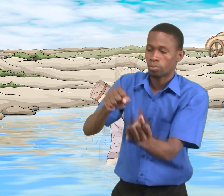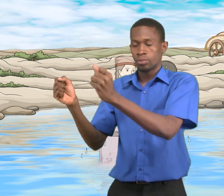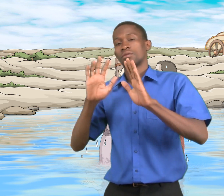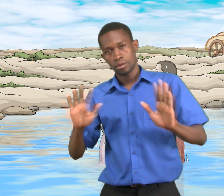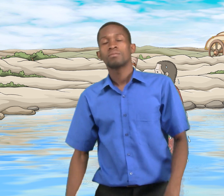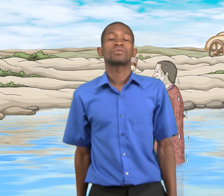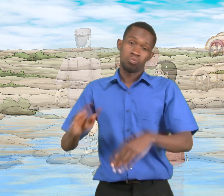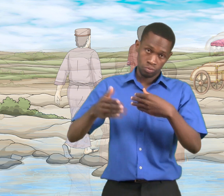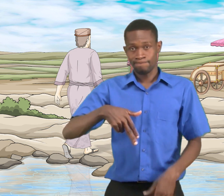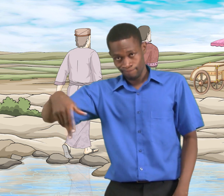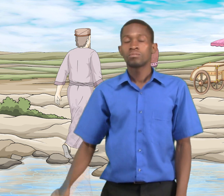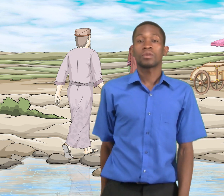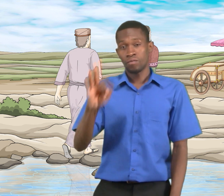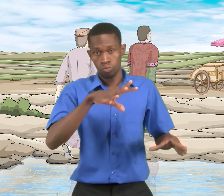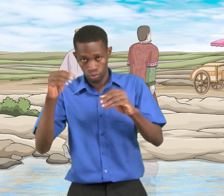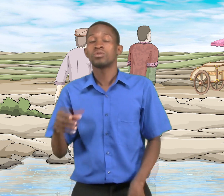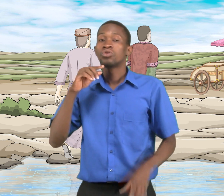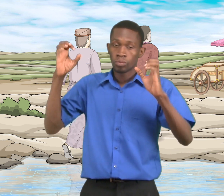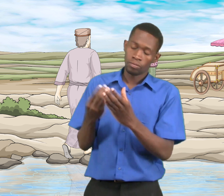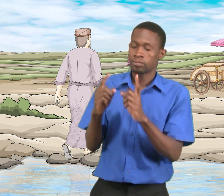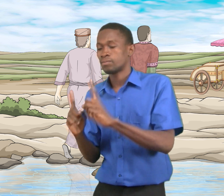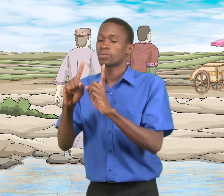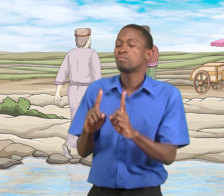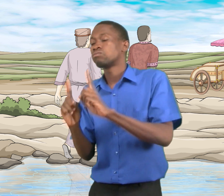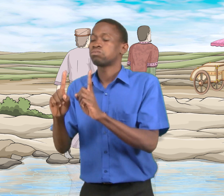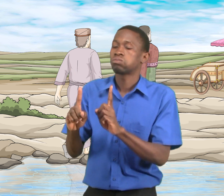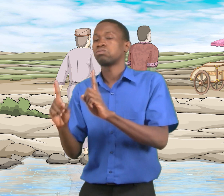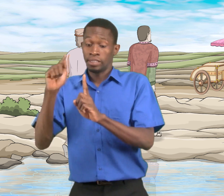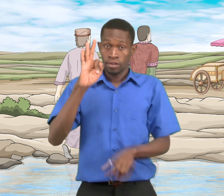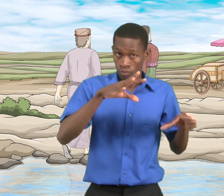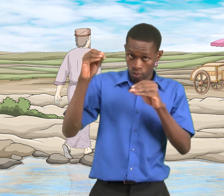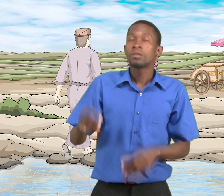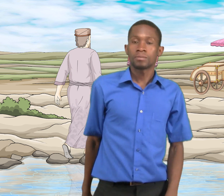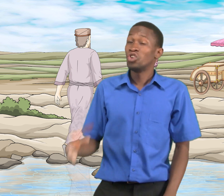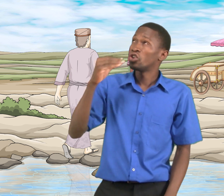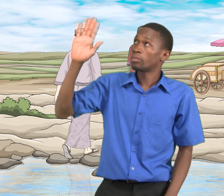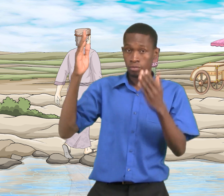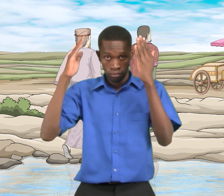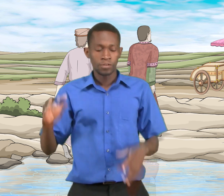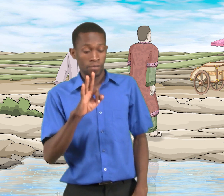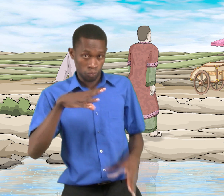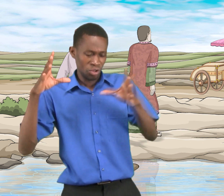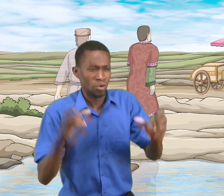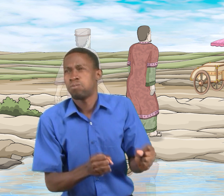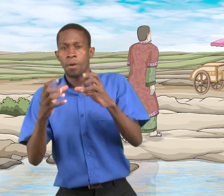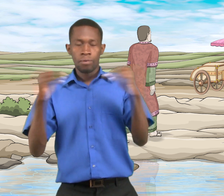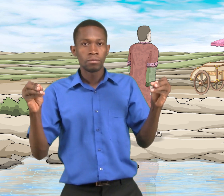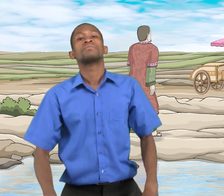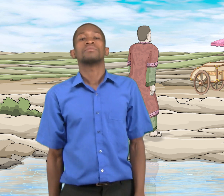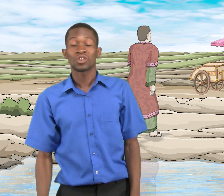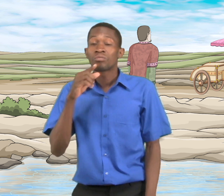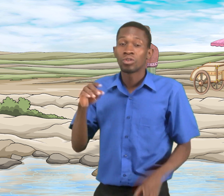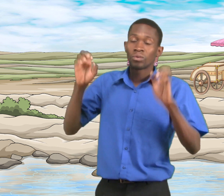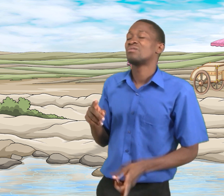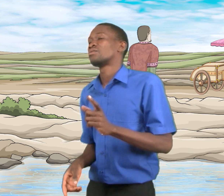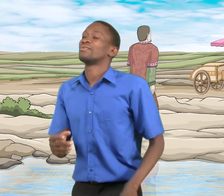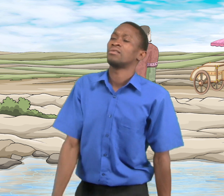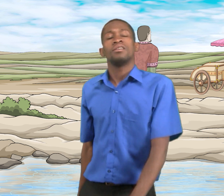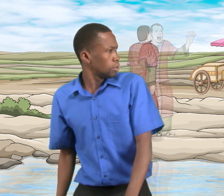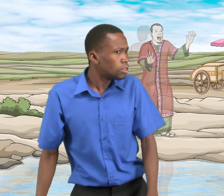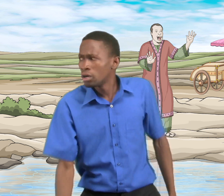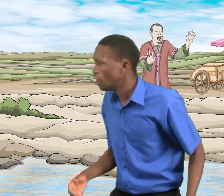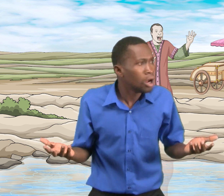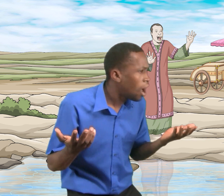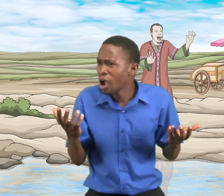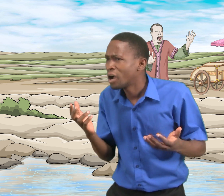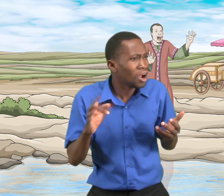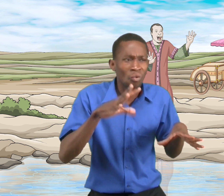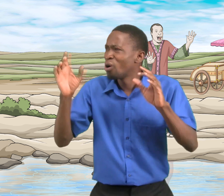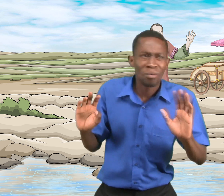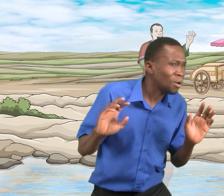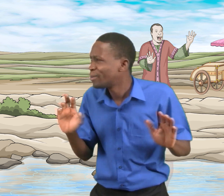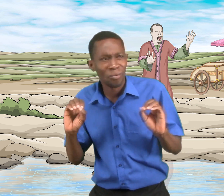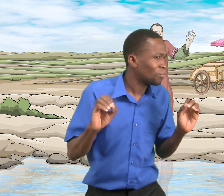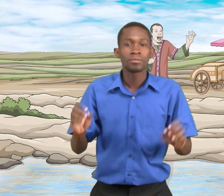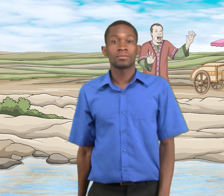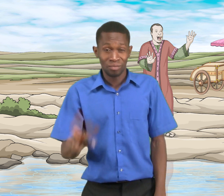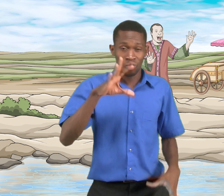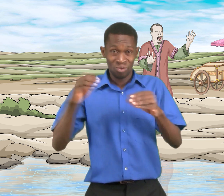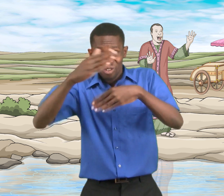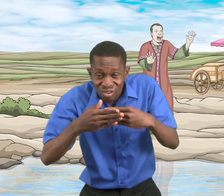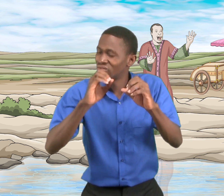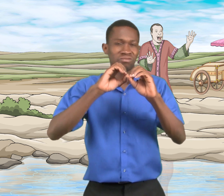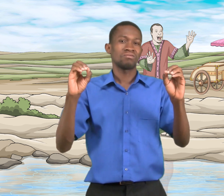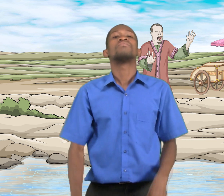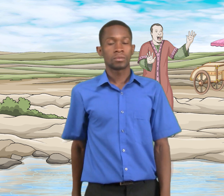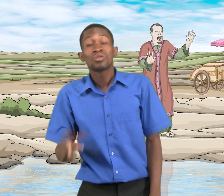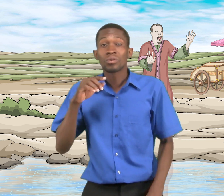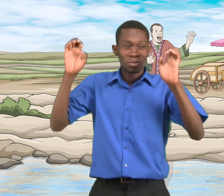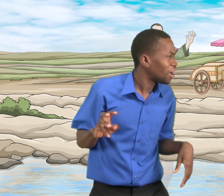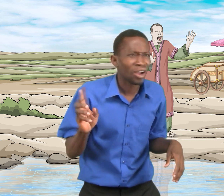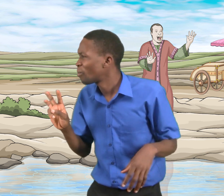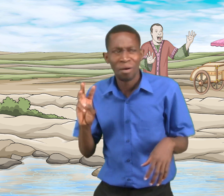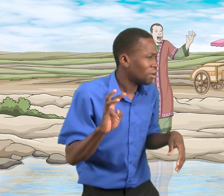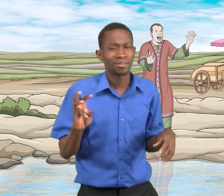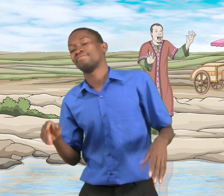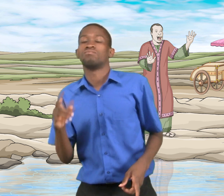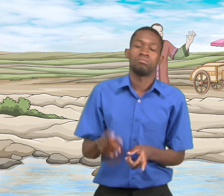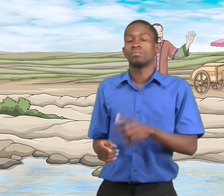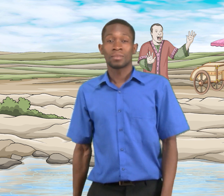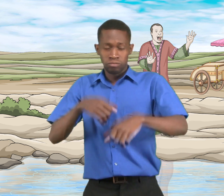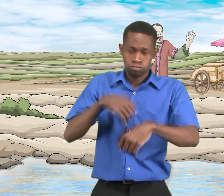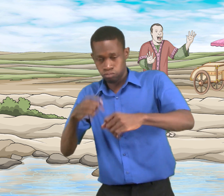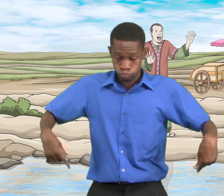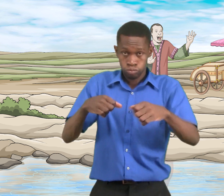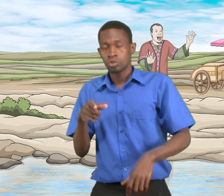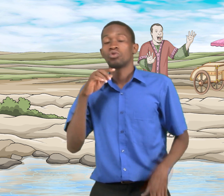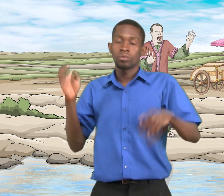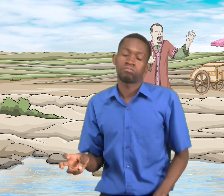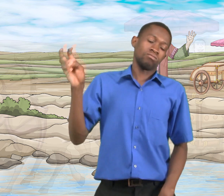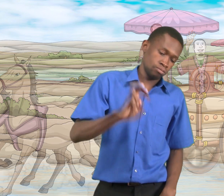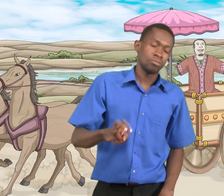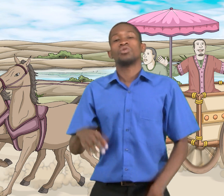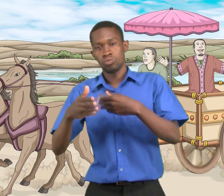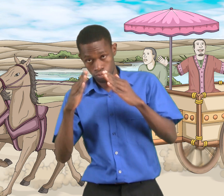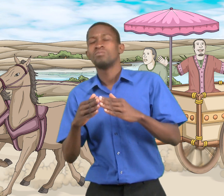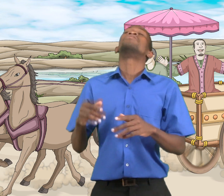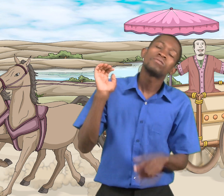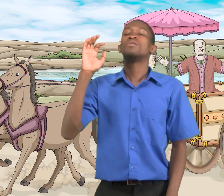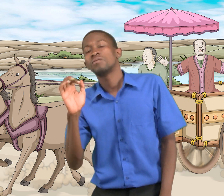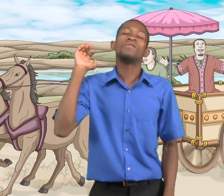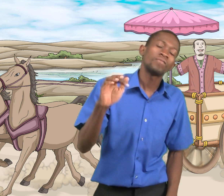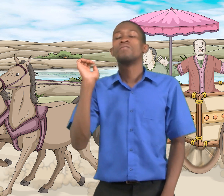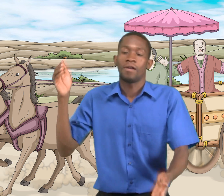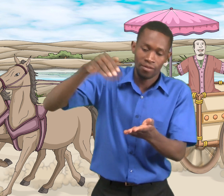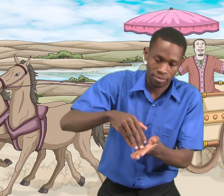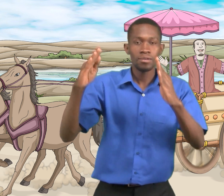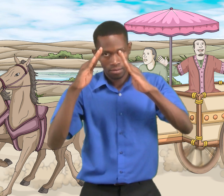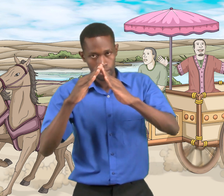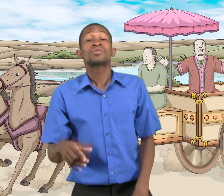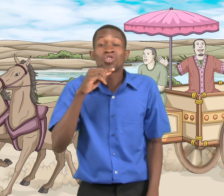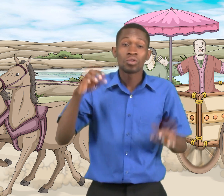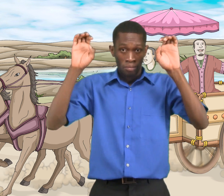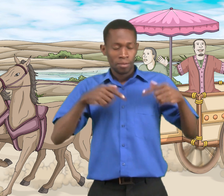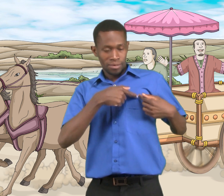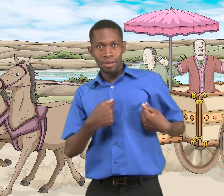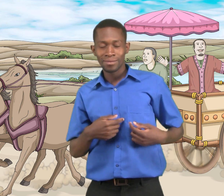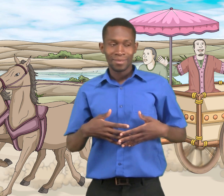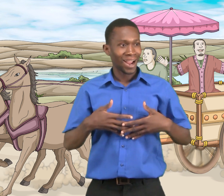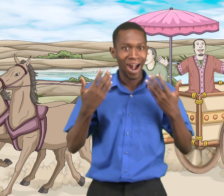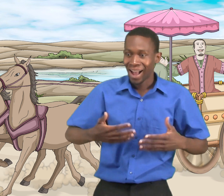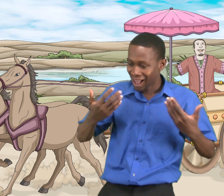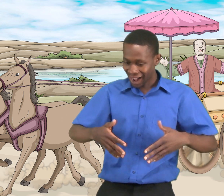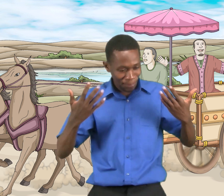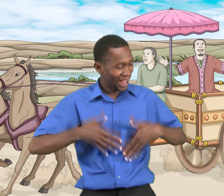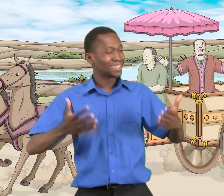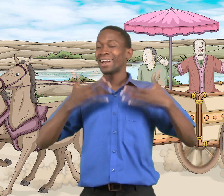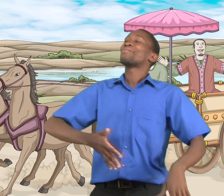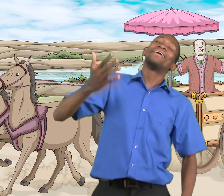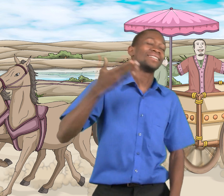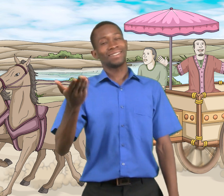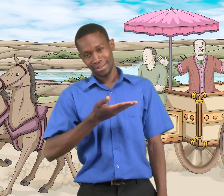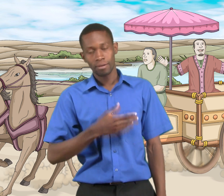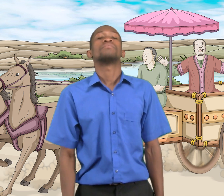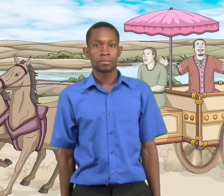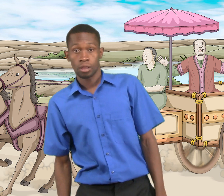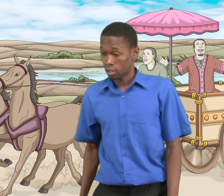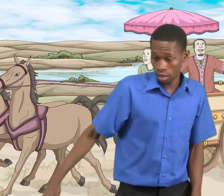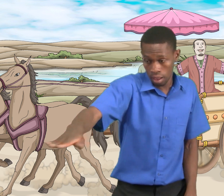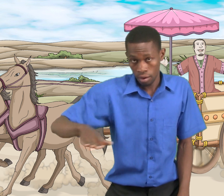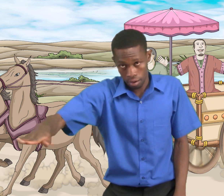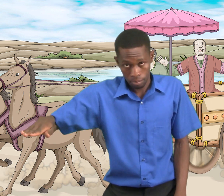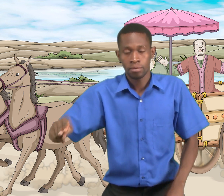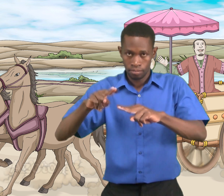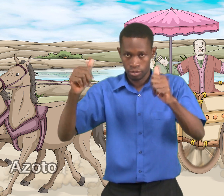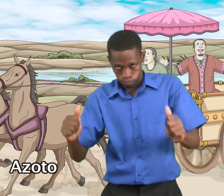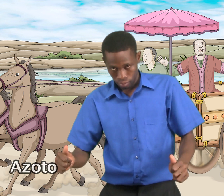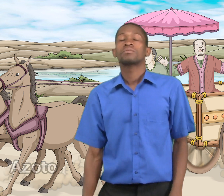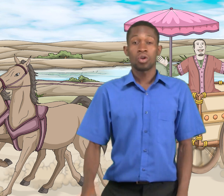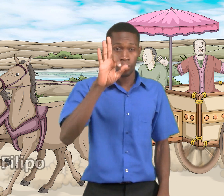When they came up out of the water, the Spirit of the Lord carried Philip away, and the eunuch saw him no more, but went on his way rejoicing.